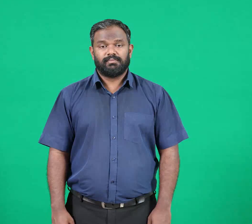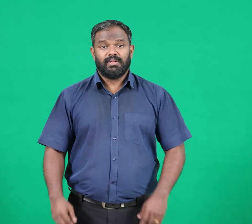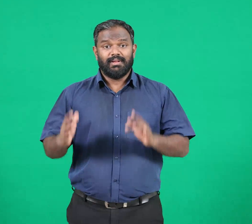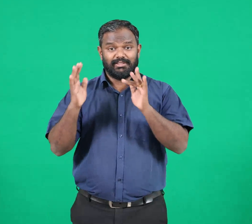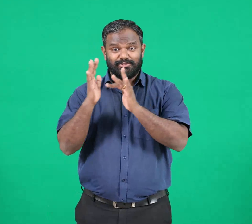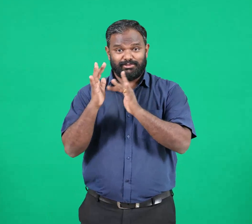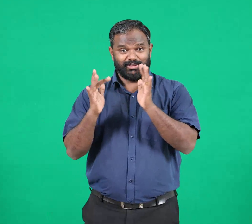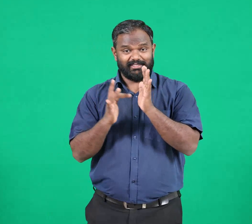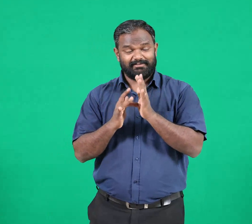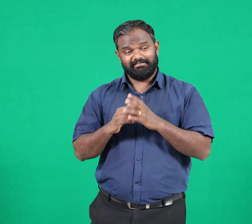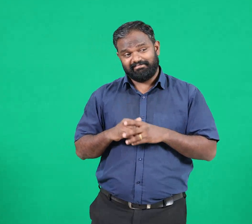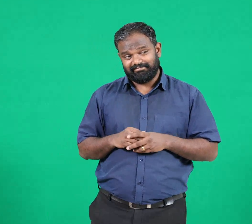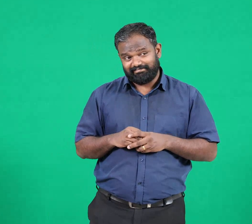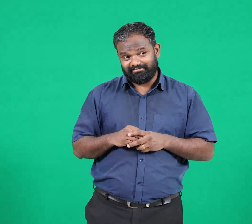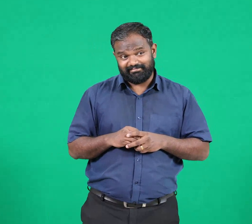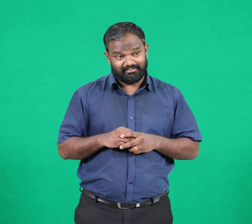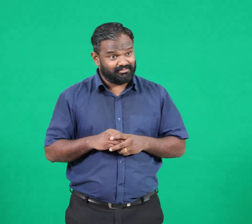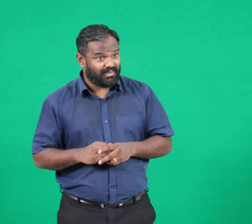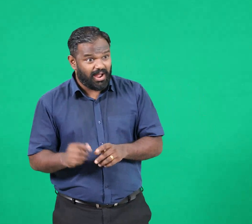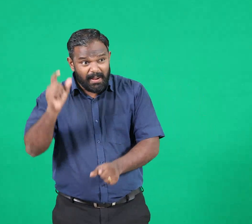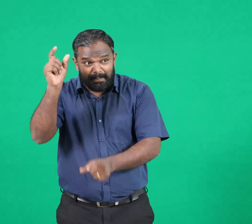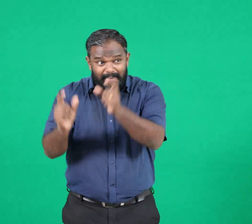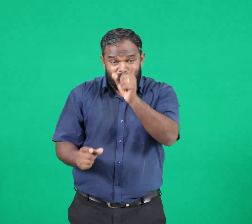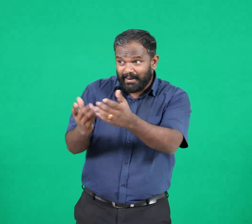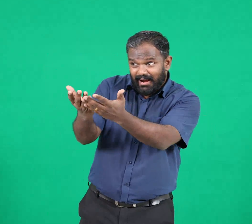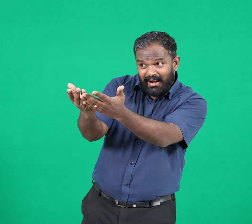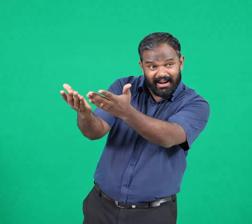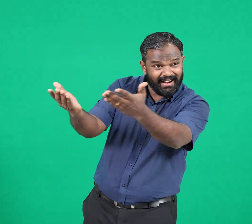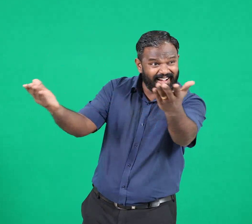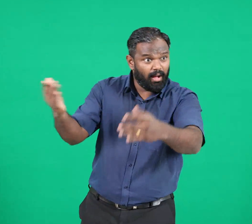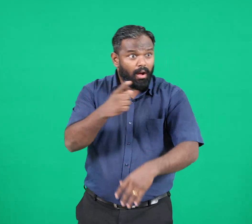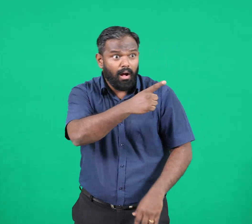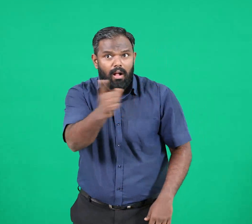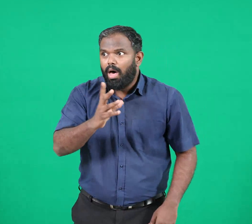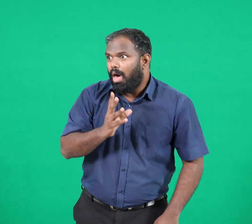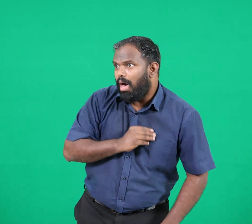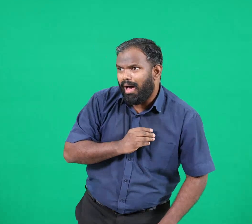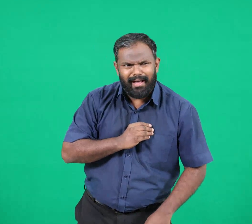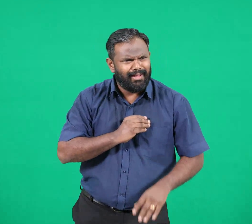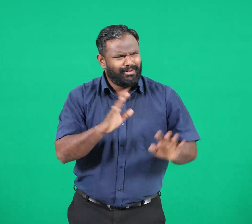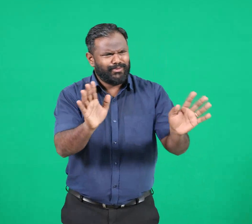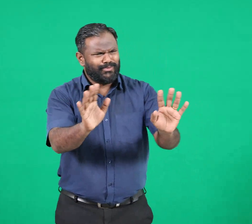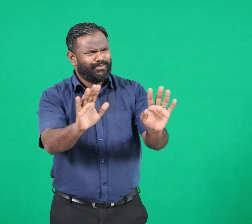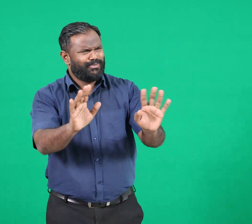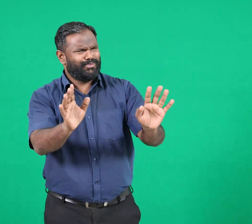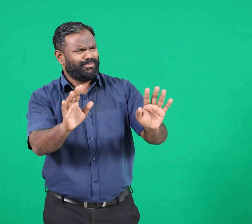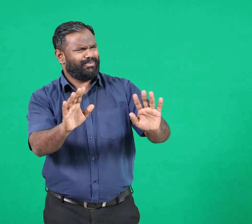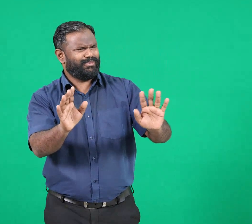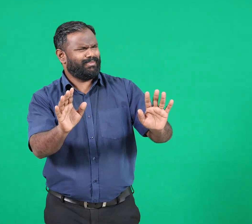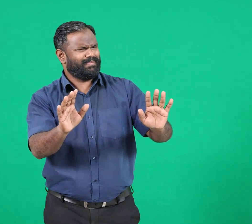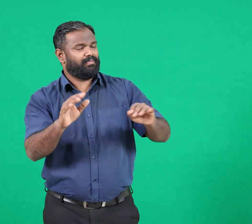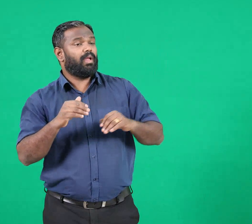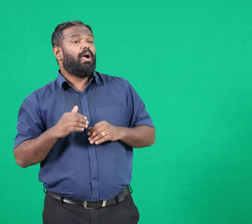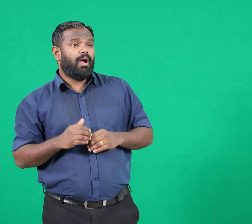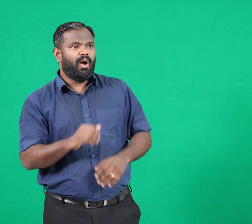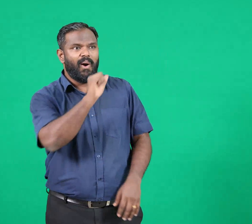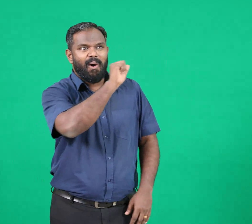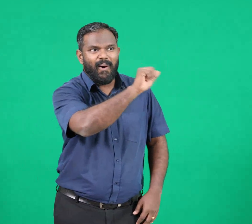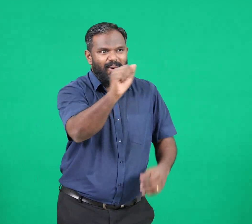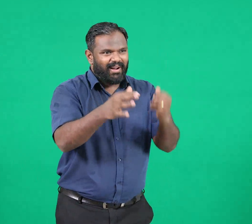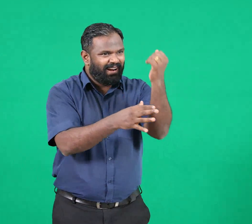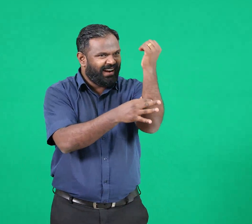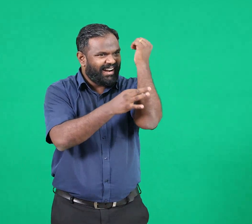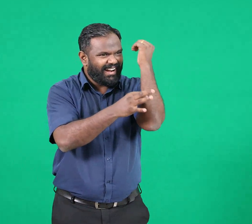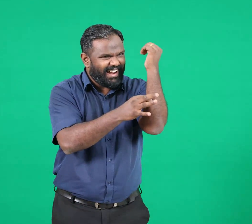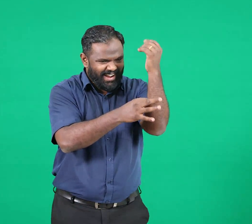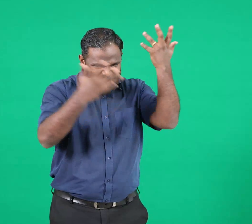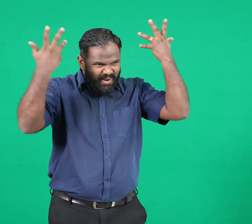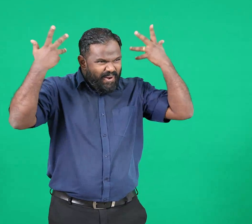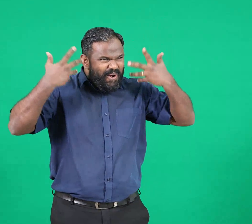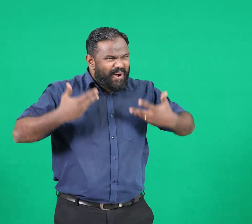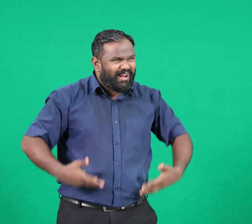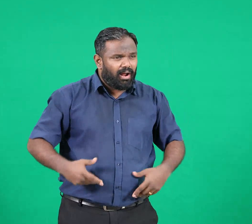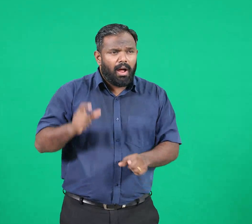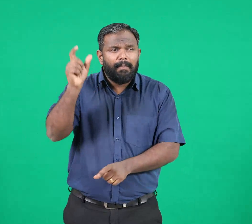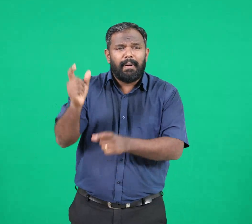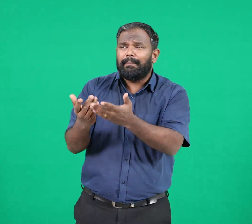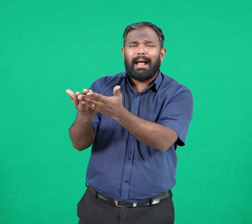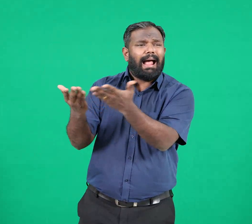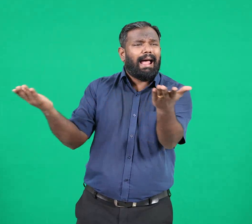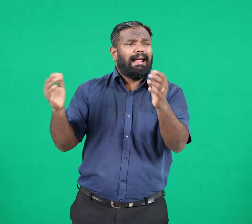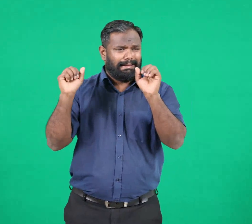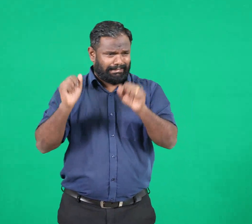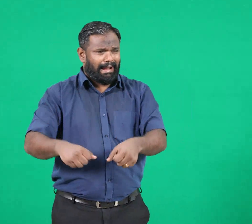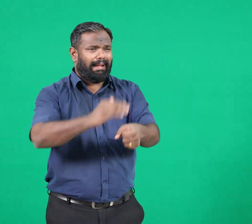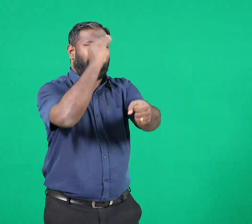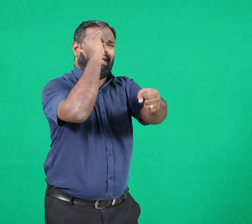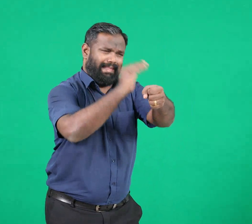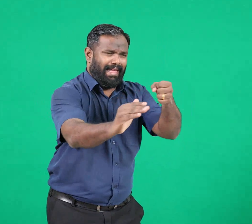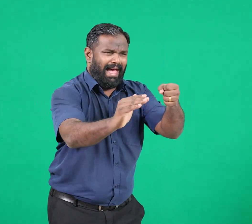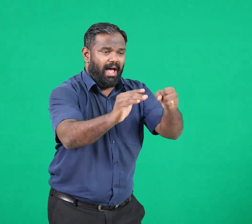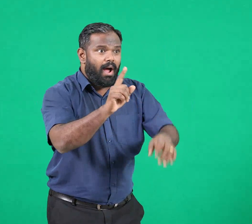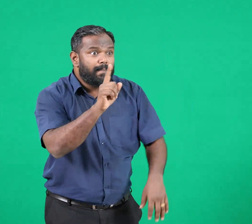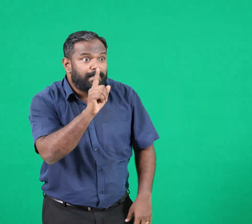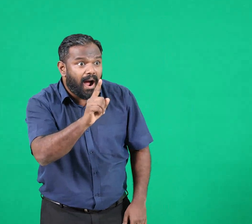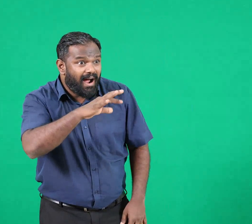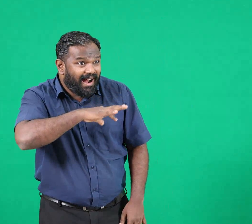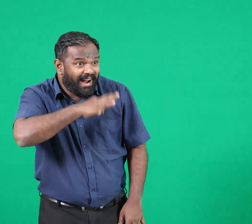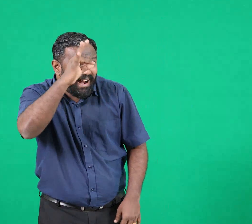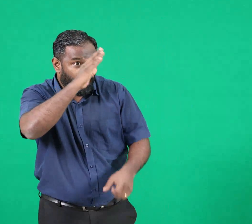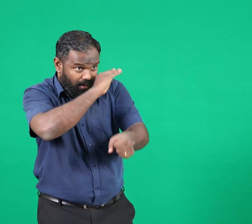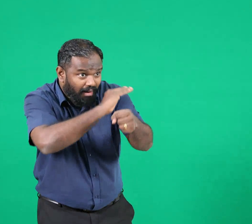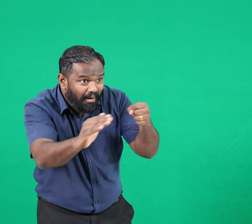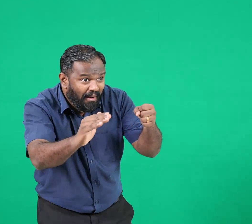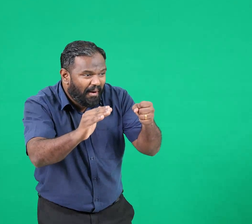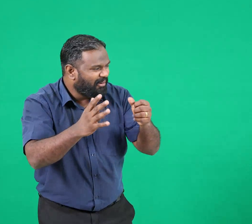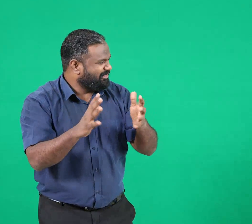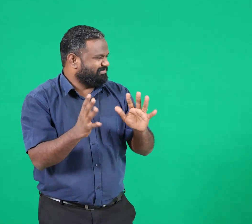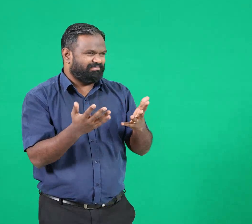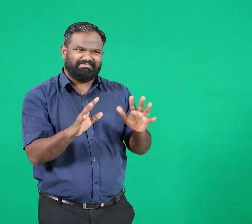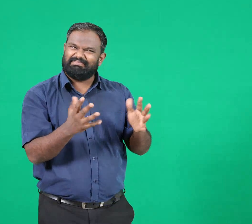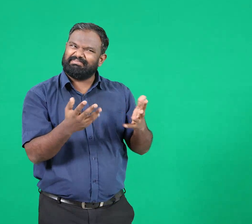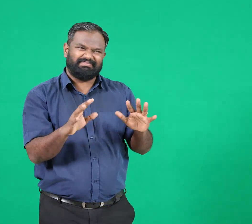Do not be afraid of those who kill the body but cannot kill the soul.